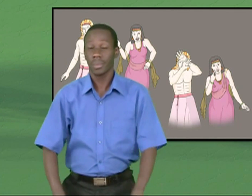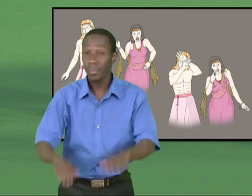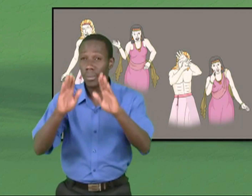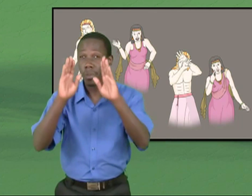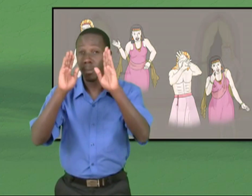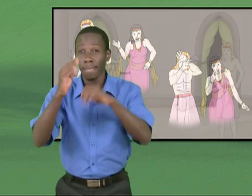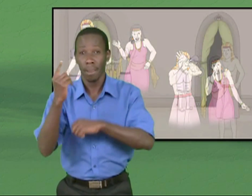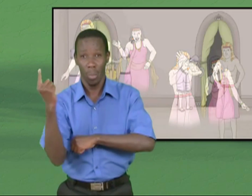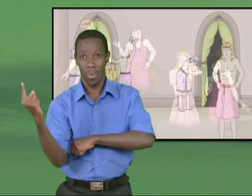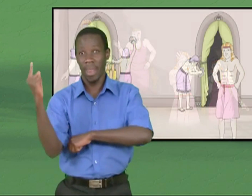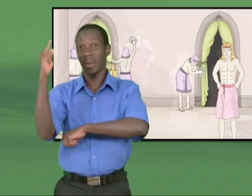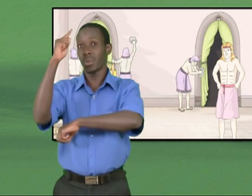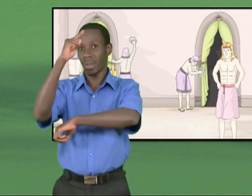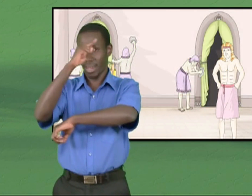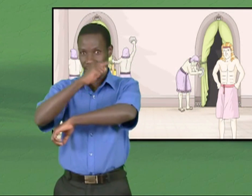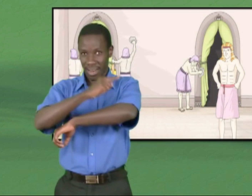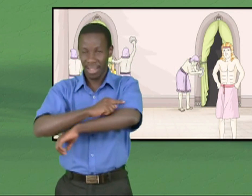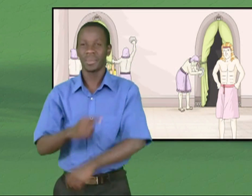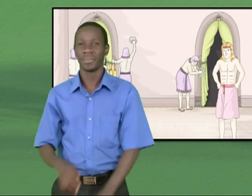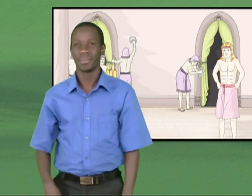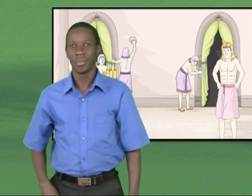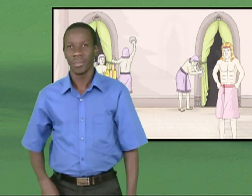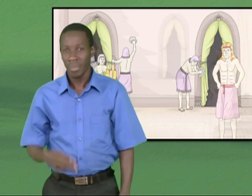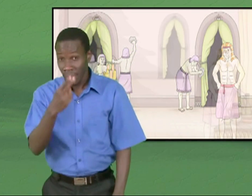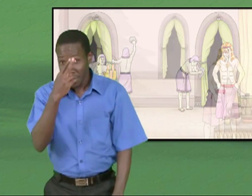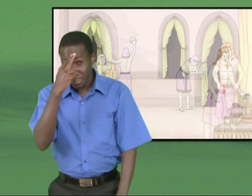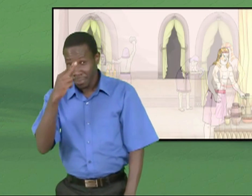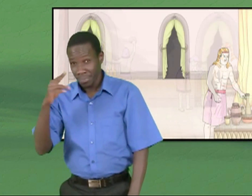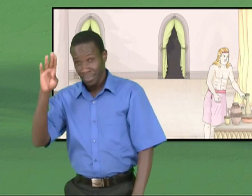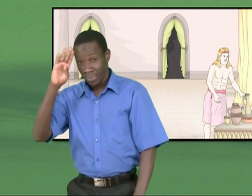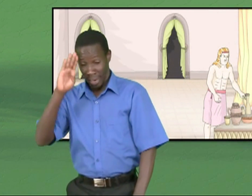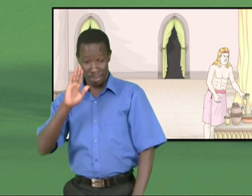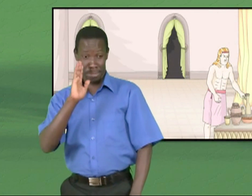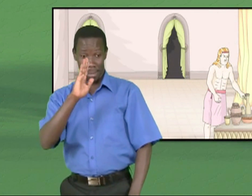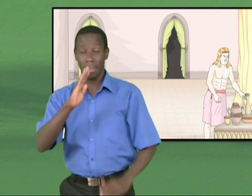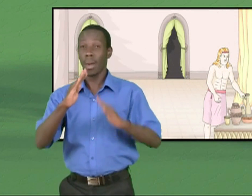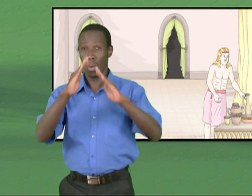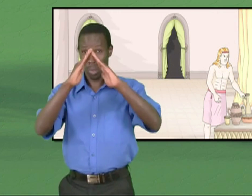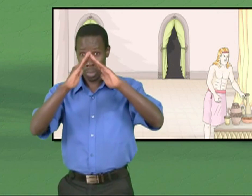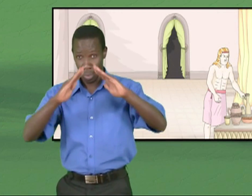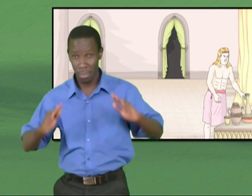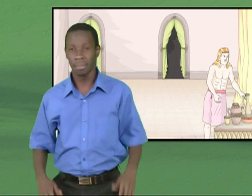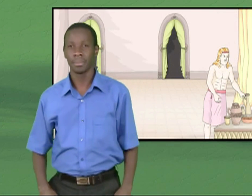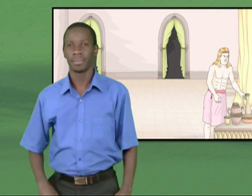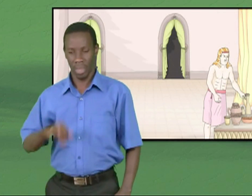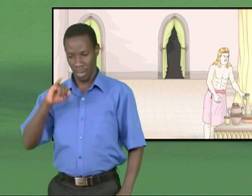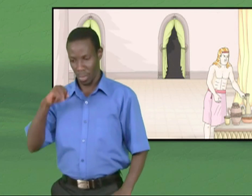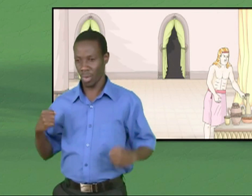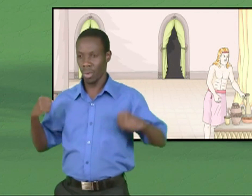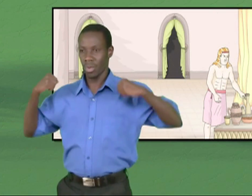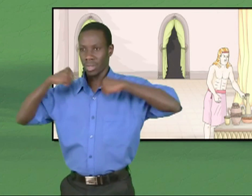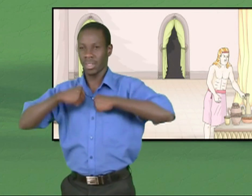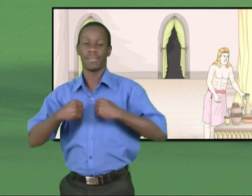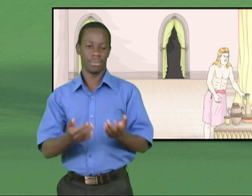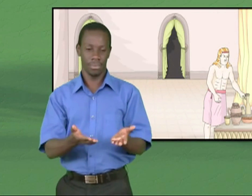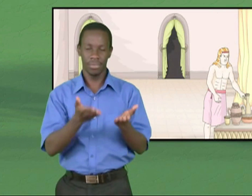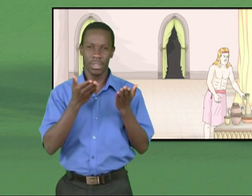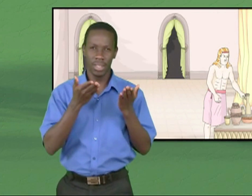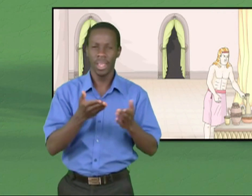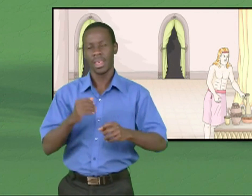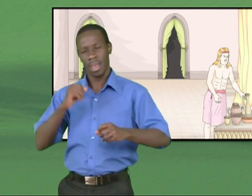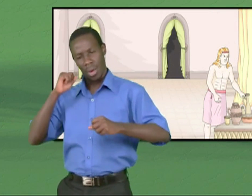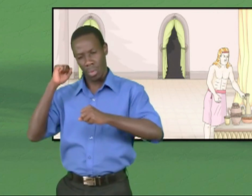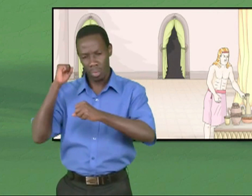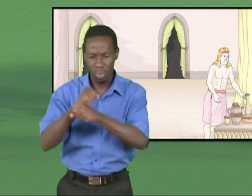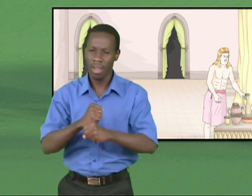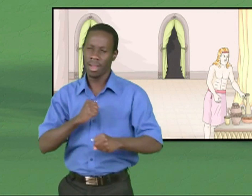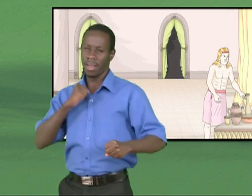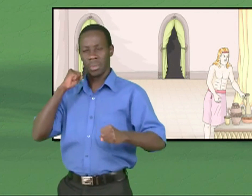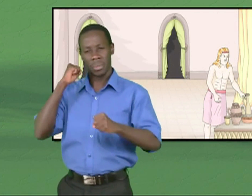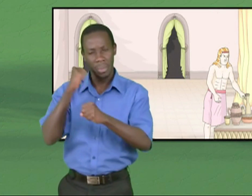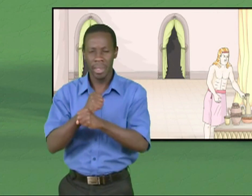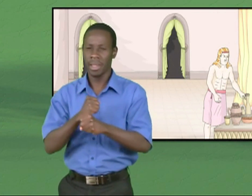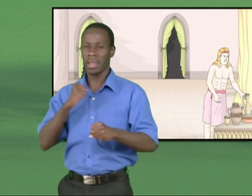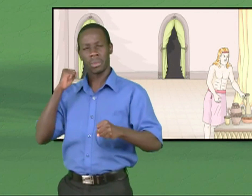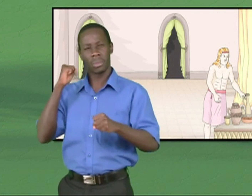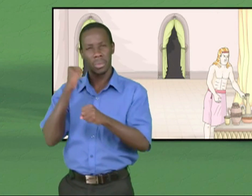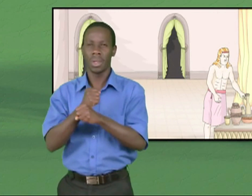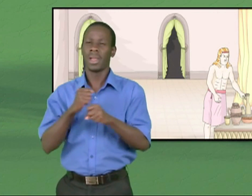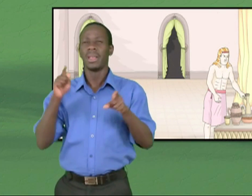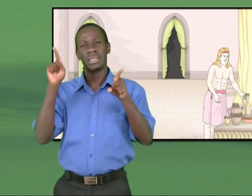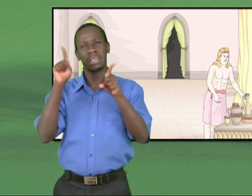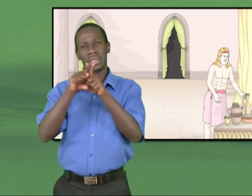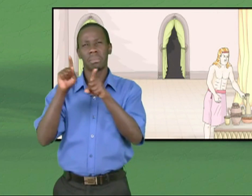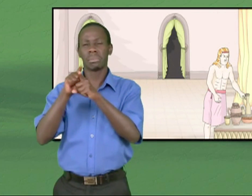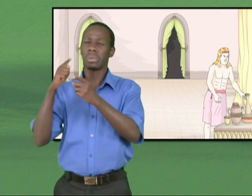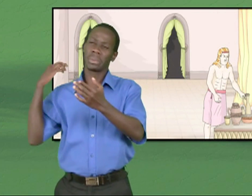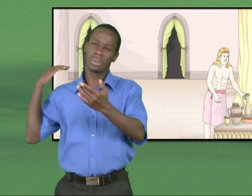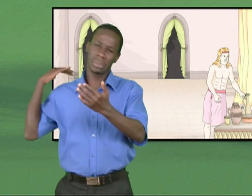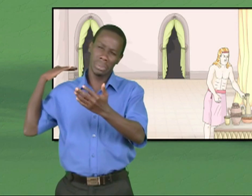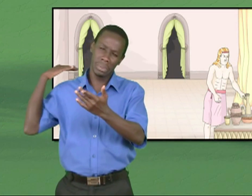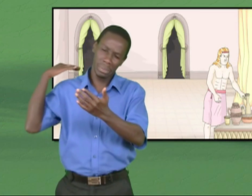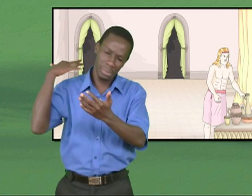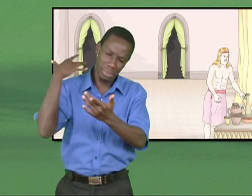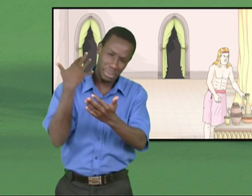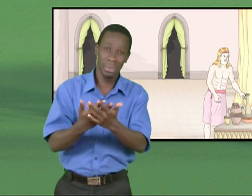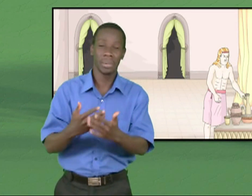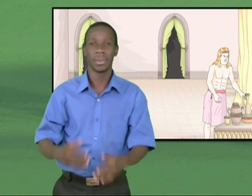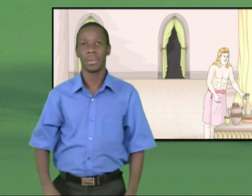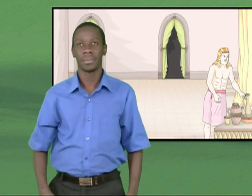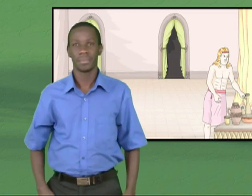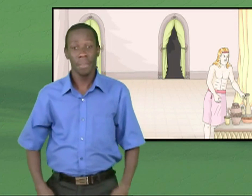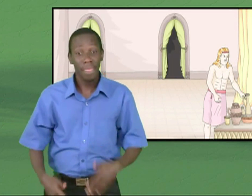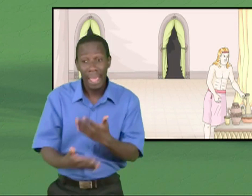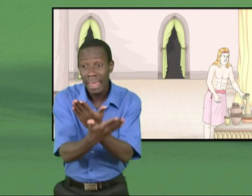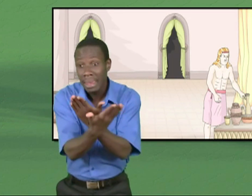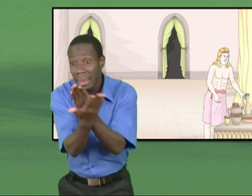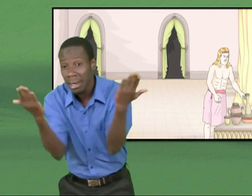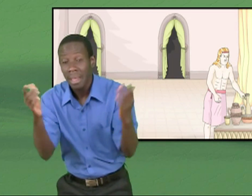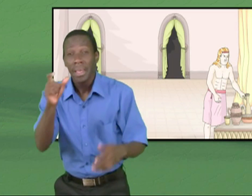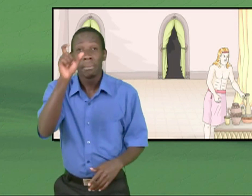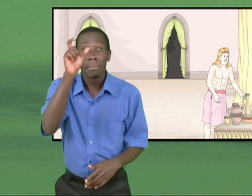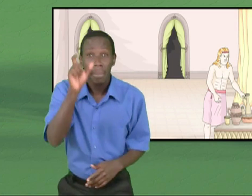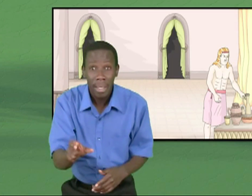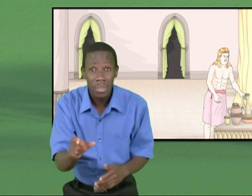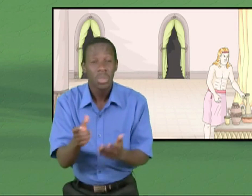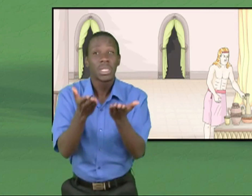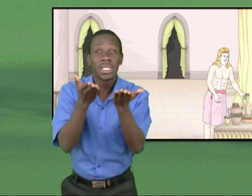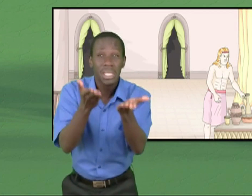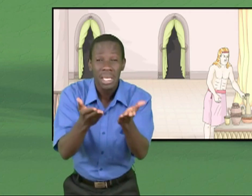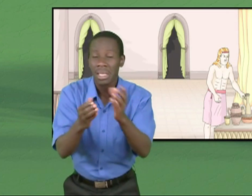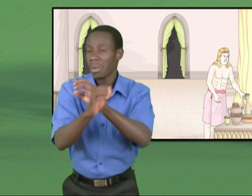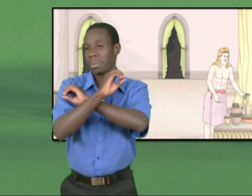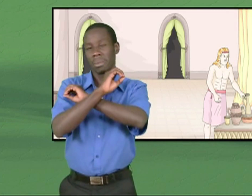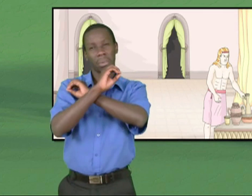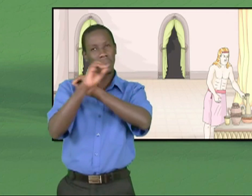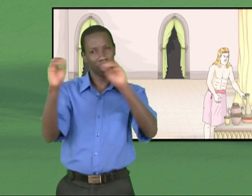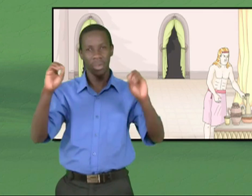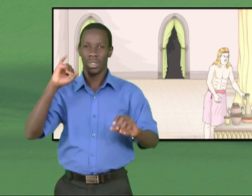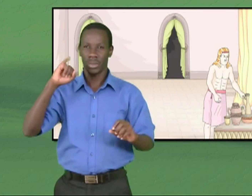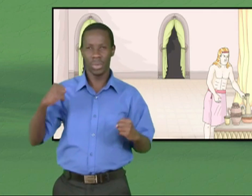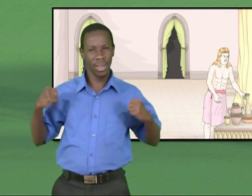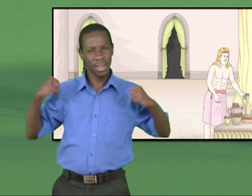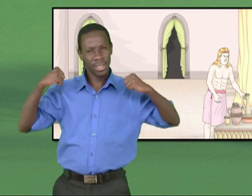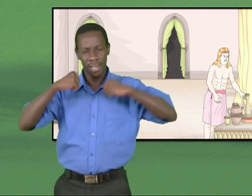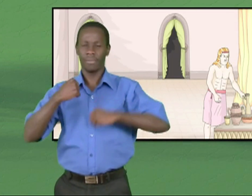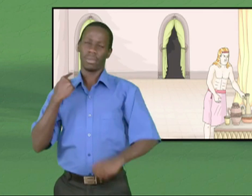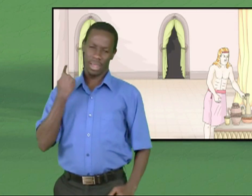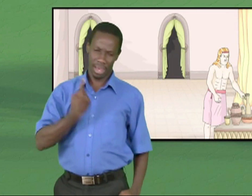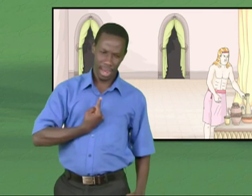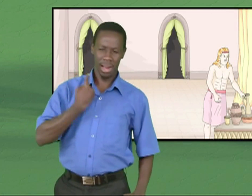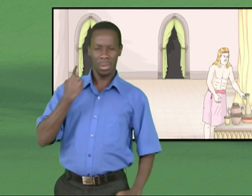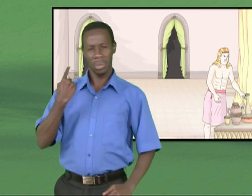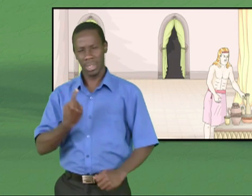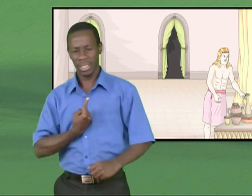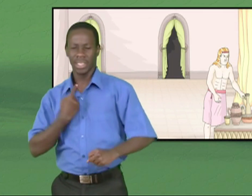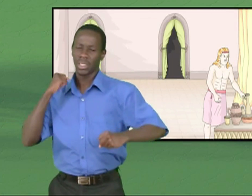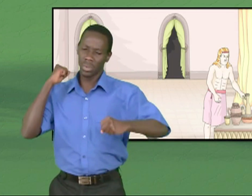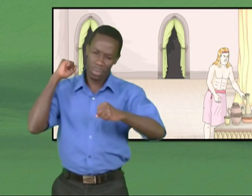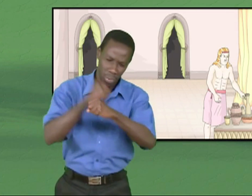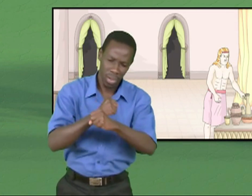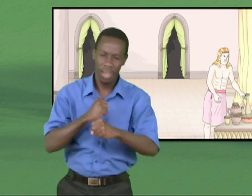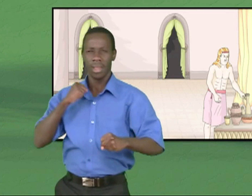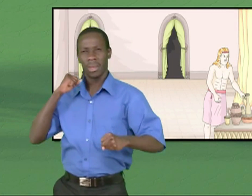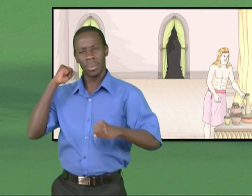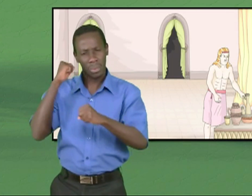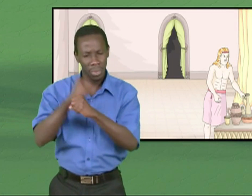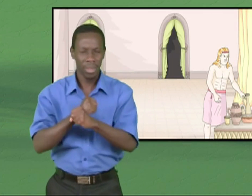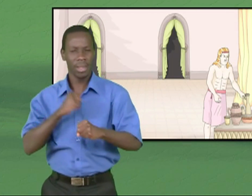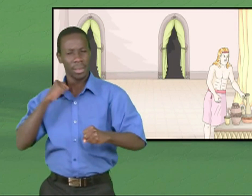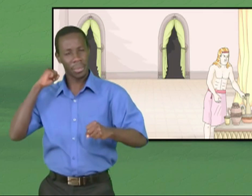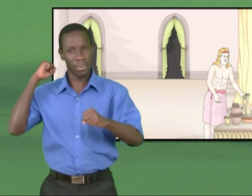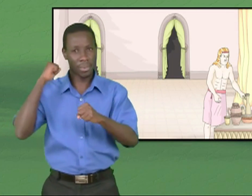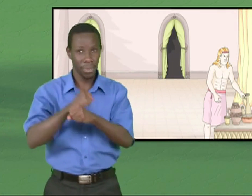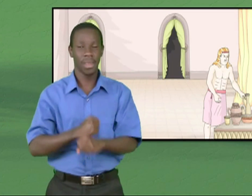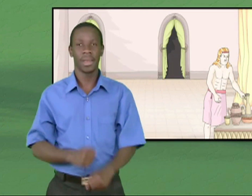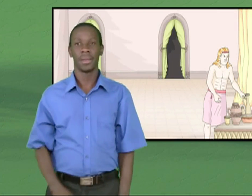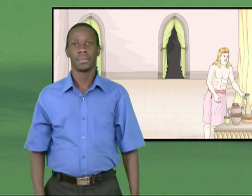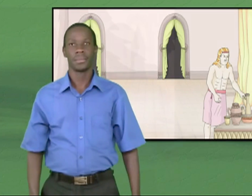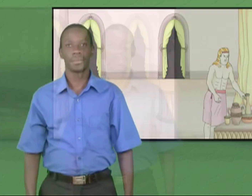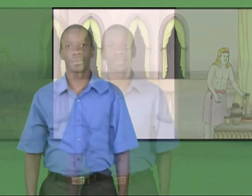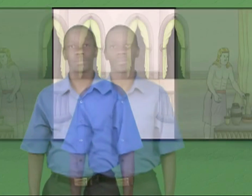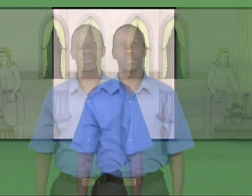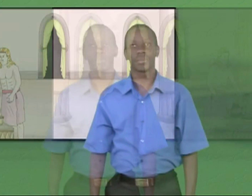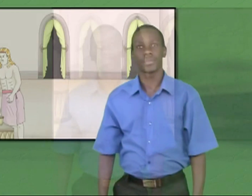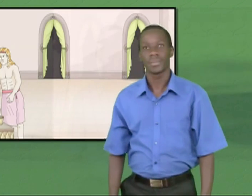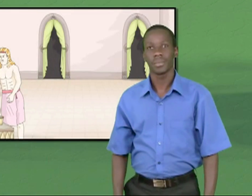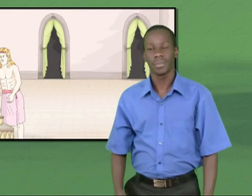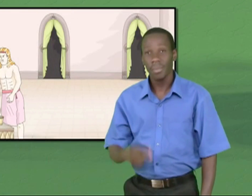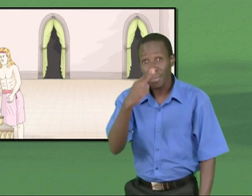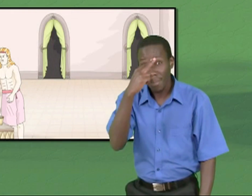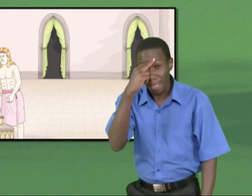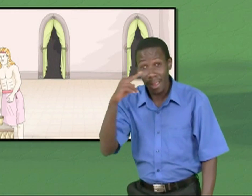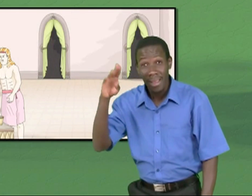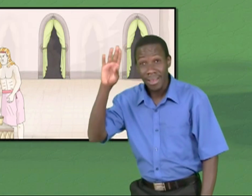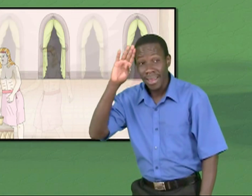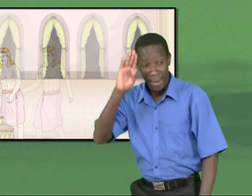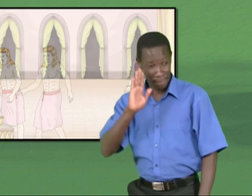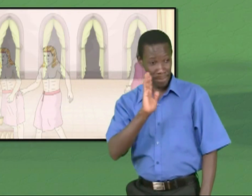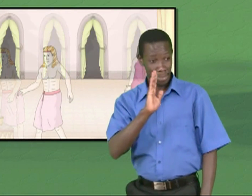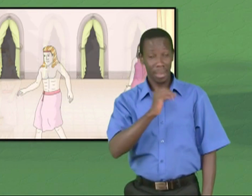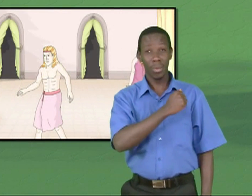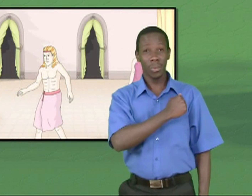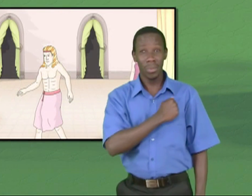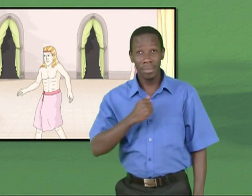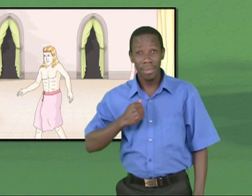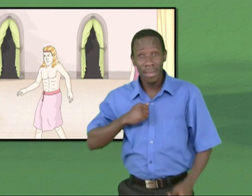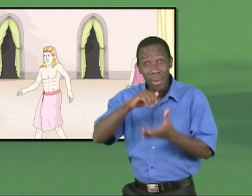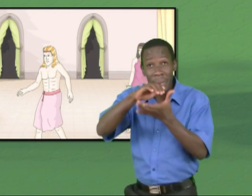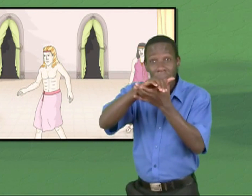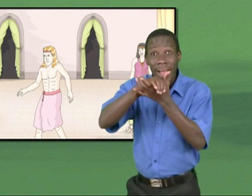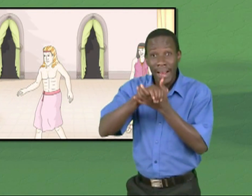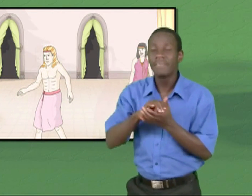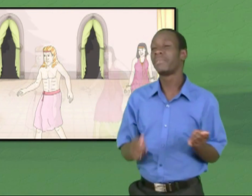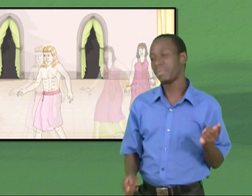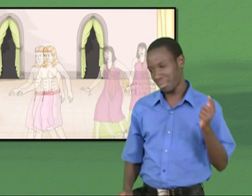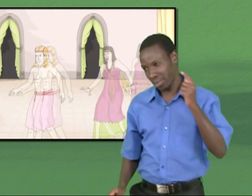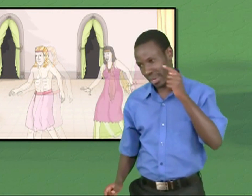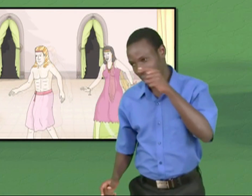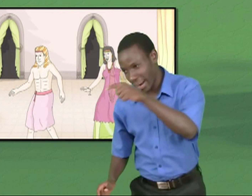One day, however, Joseph went into the house to attend to his work, and not a single household servant was inside.